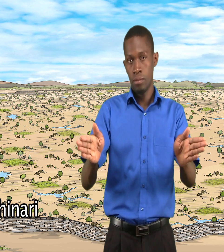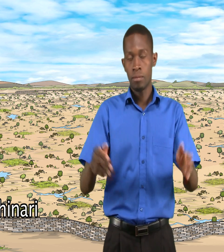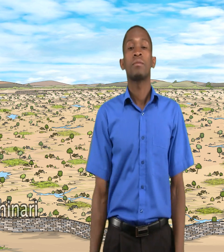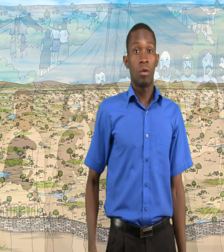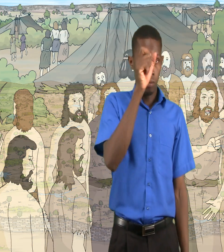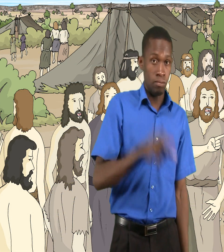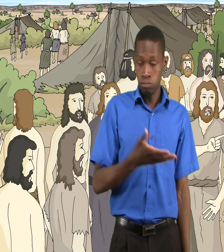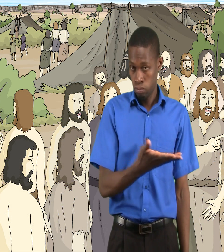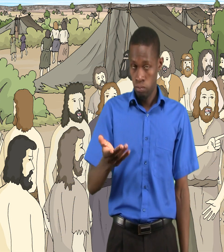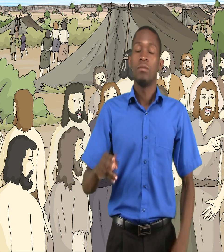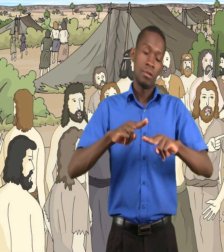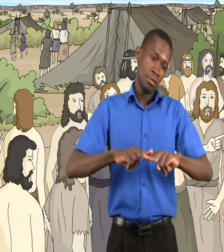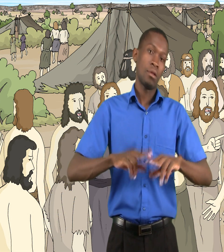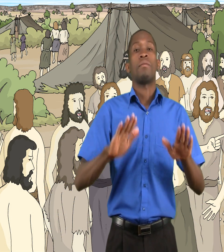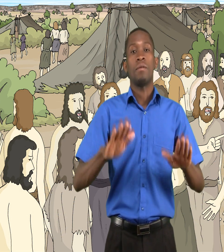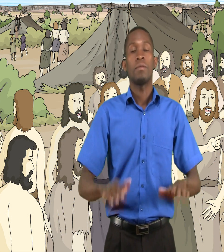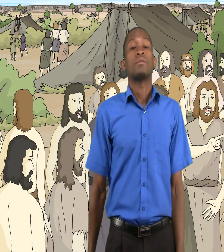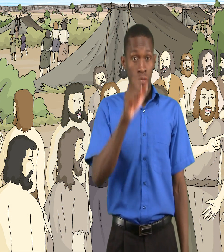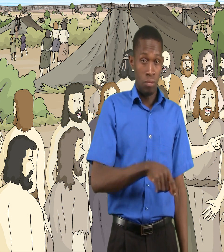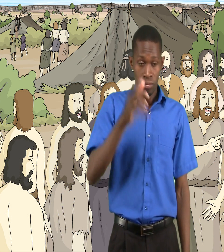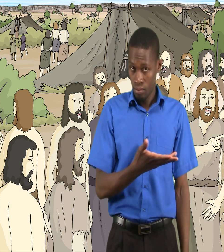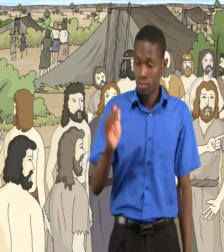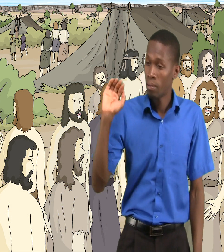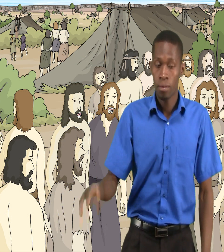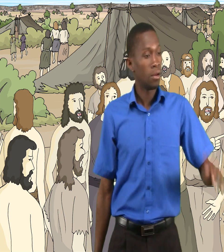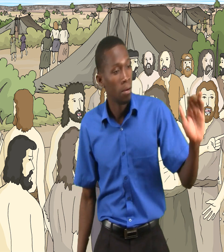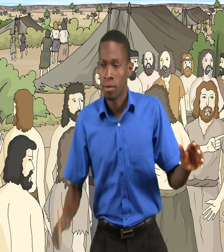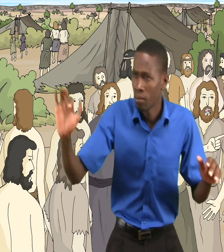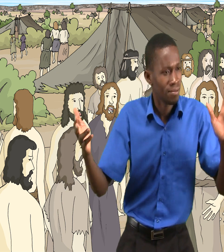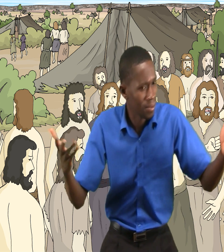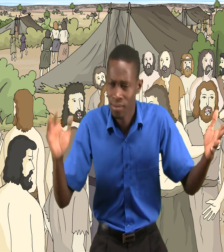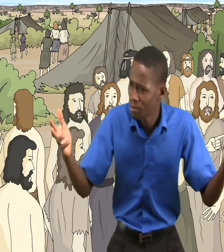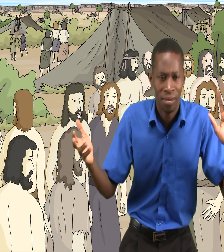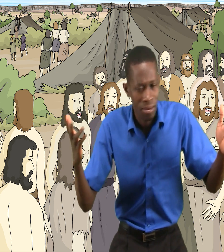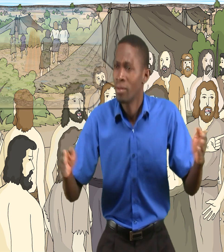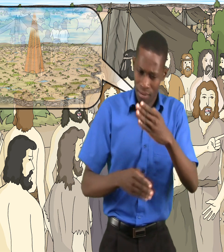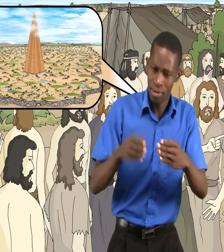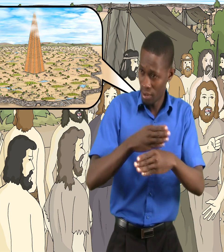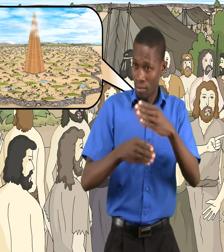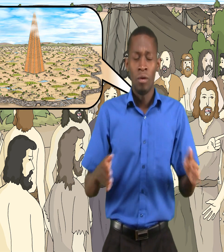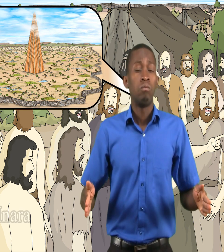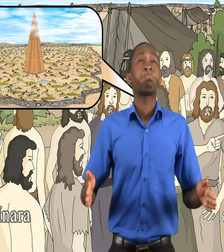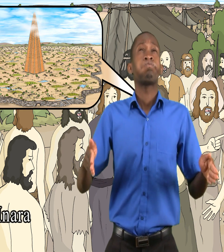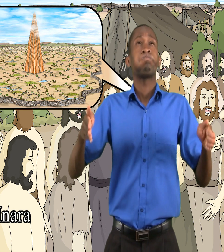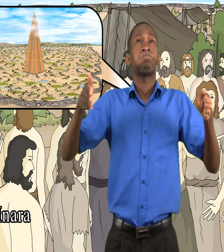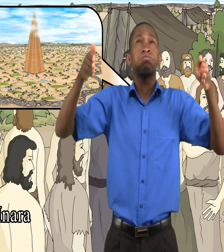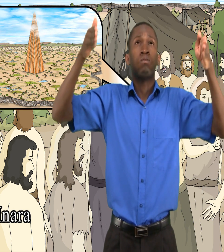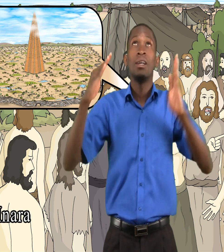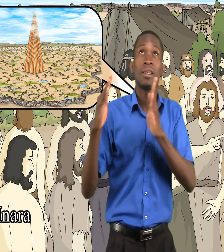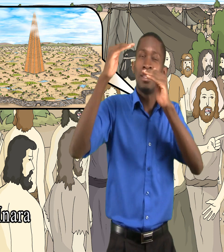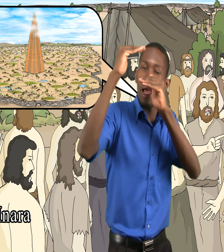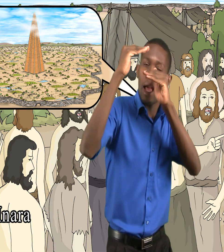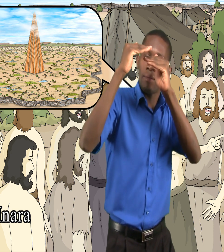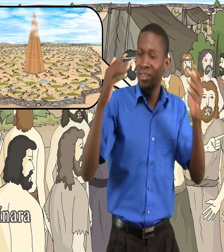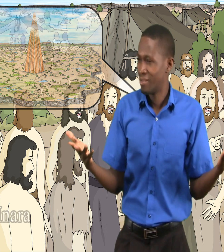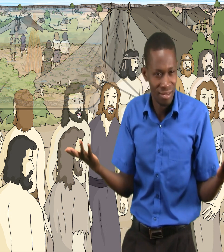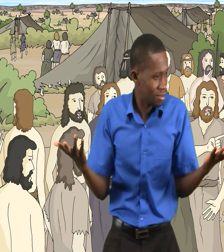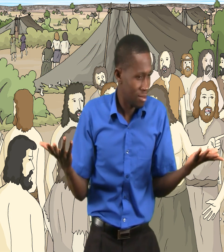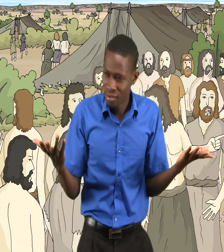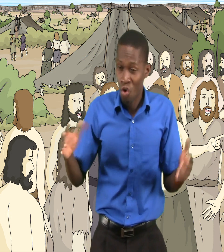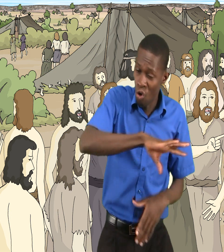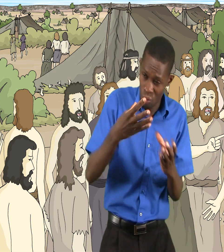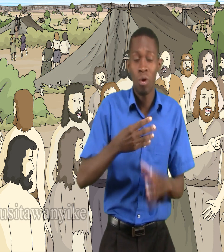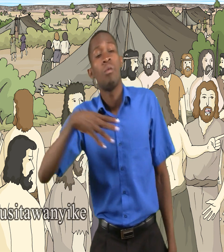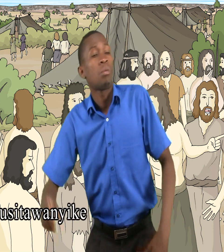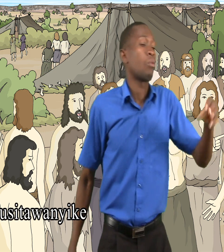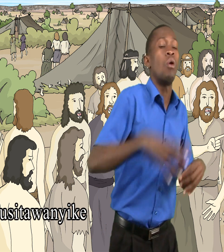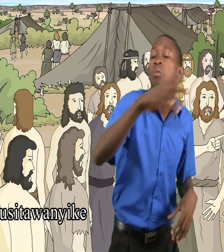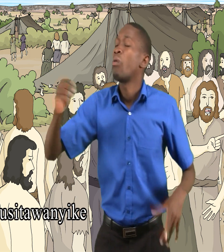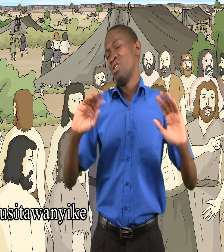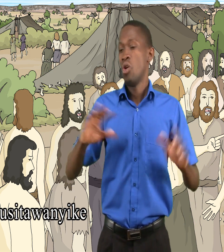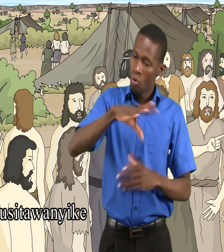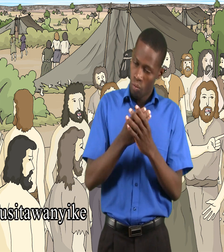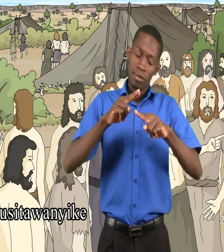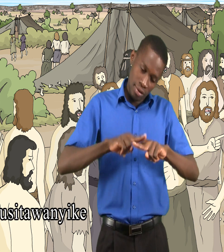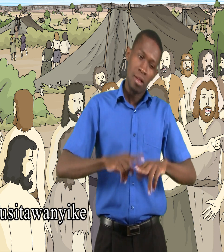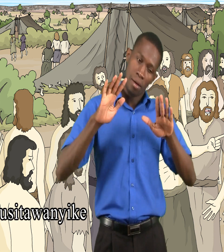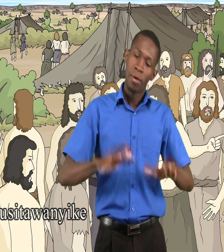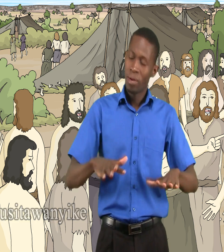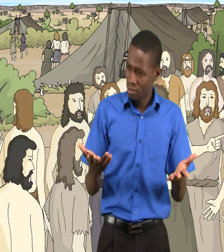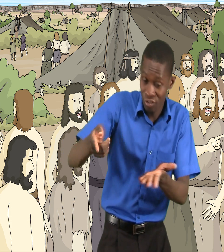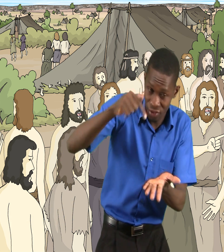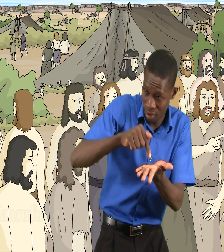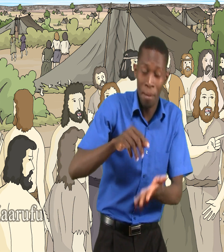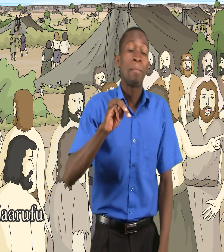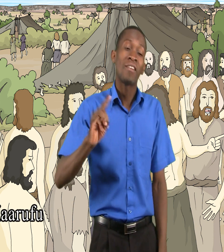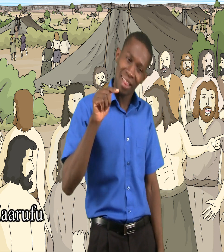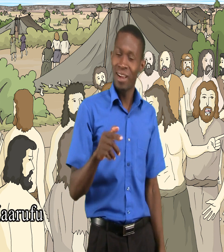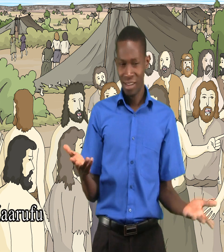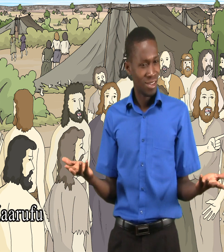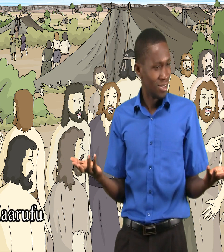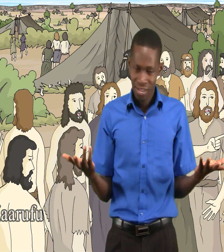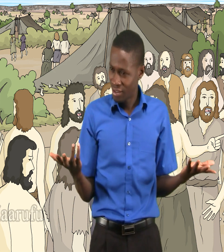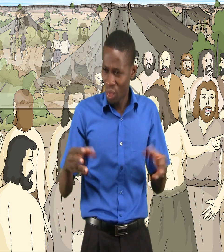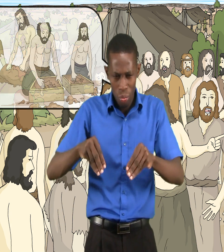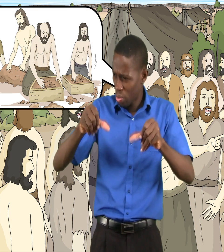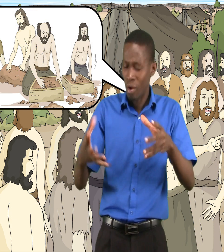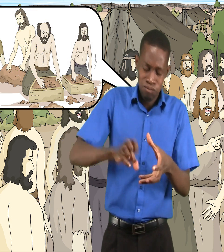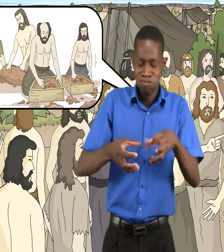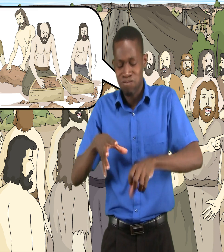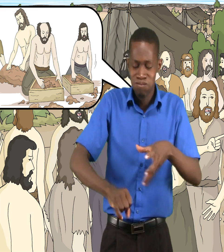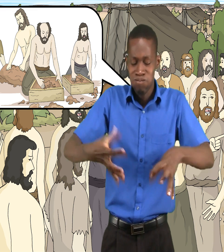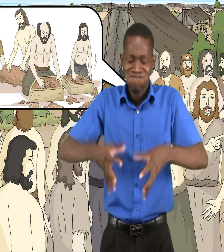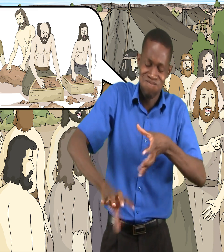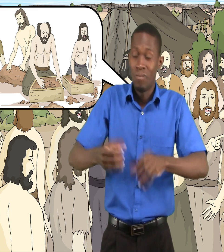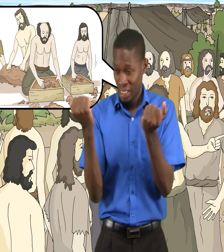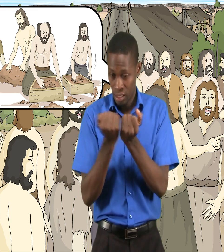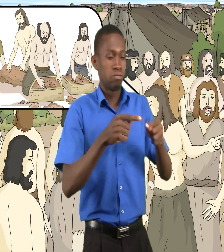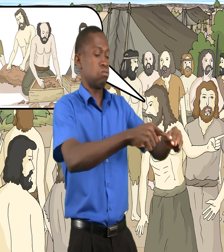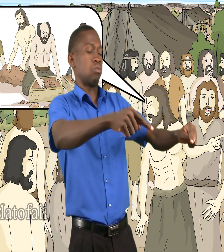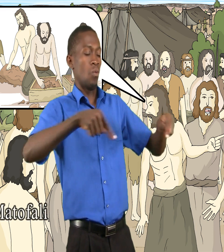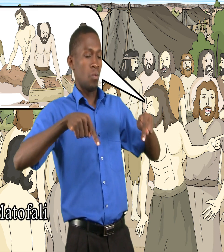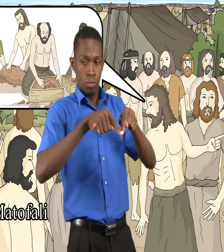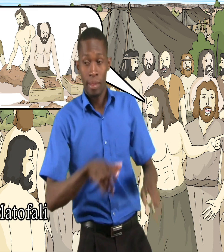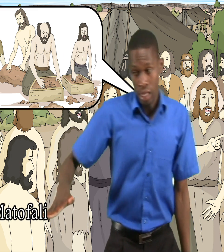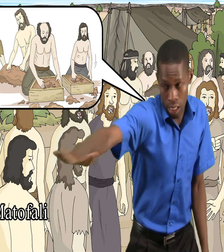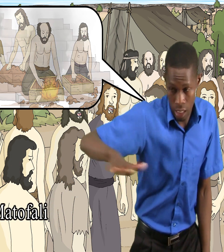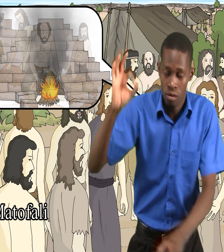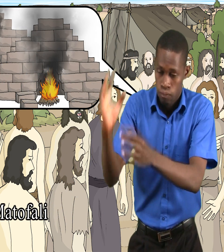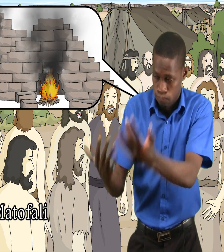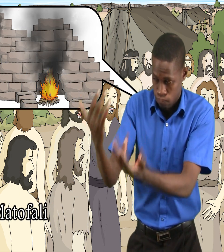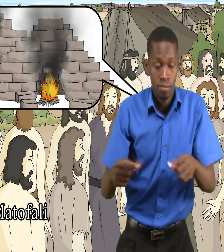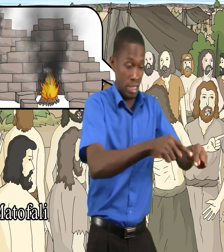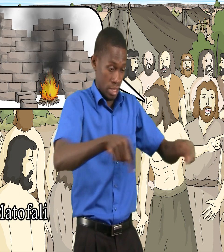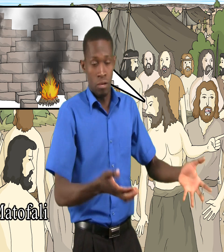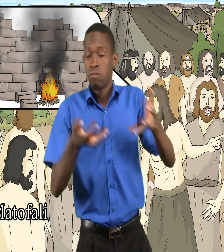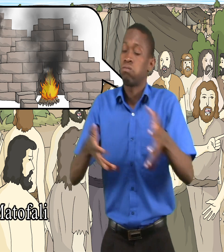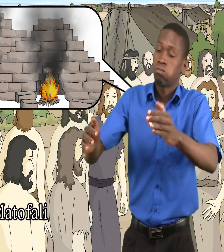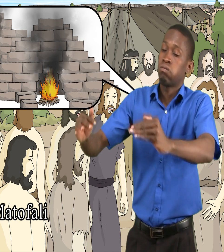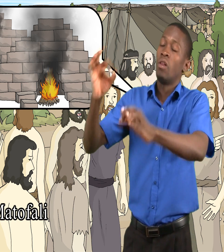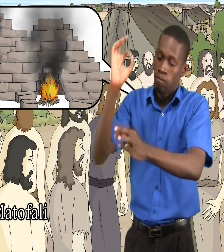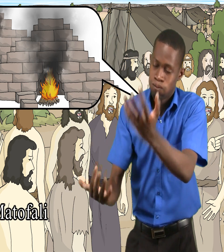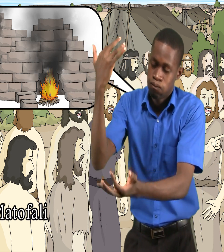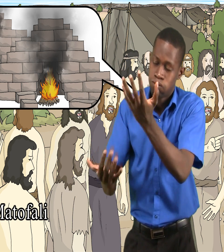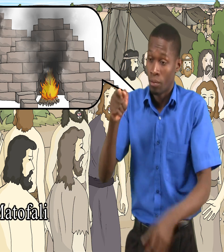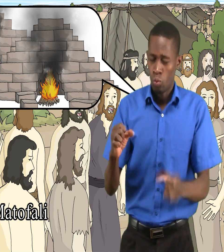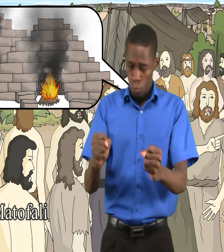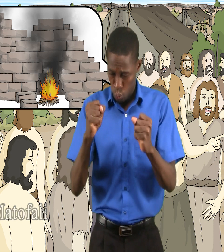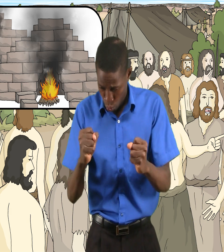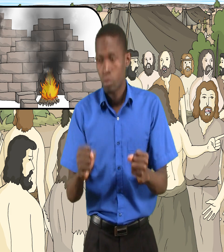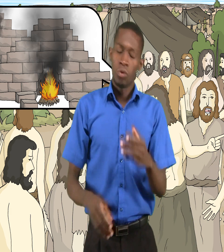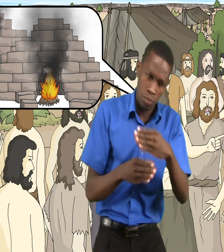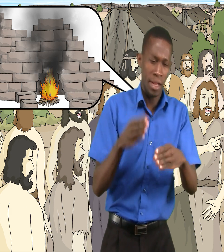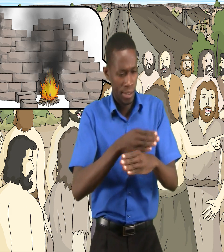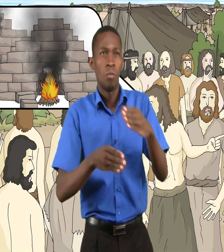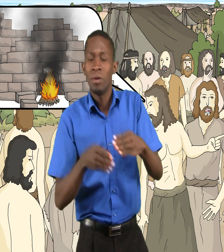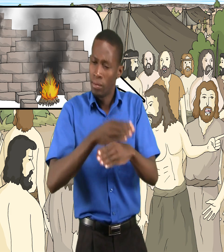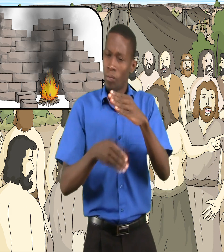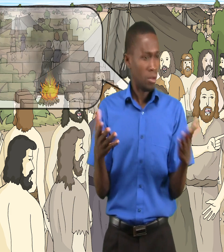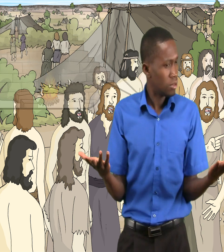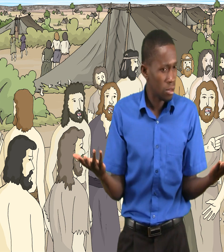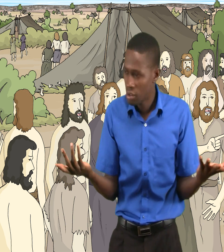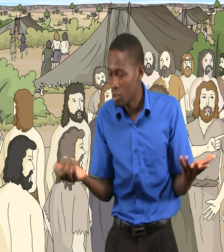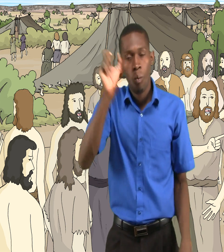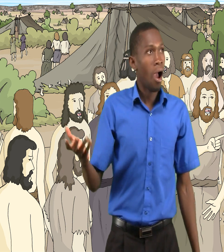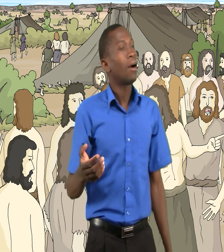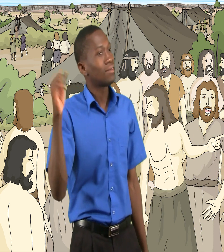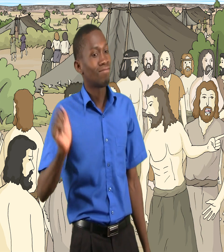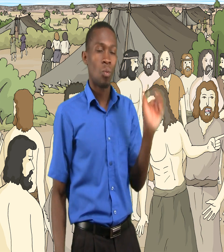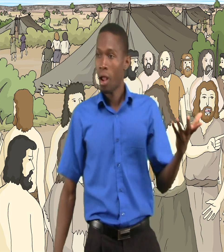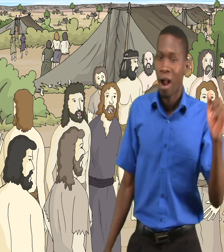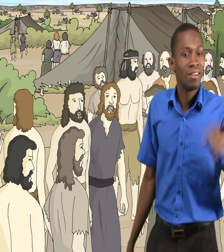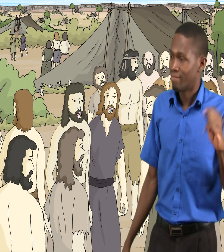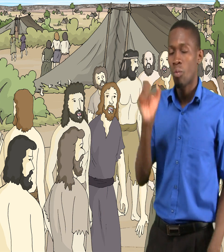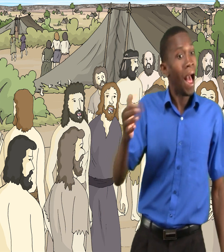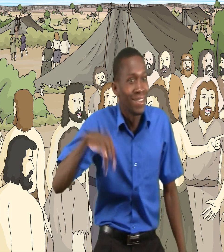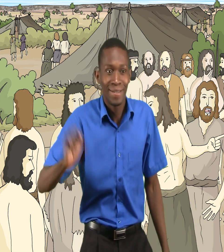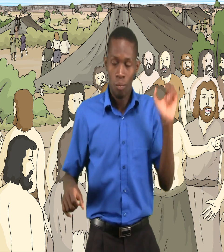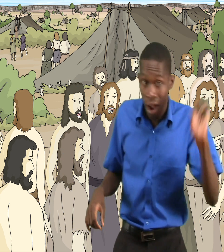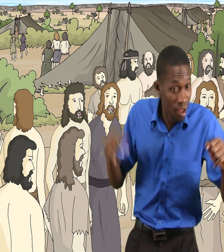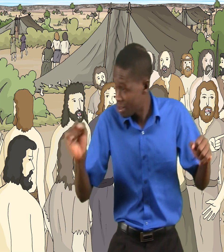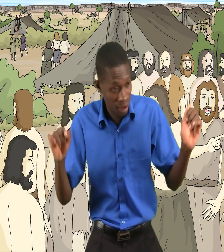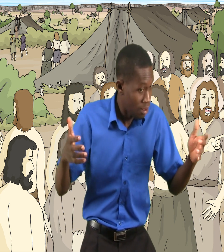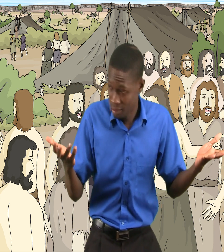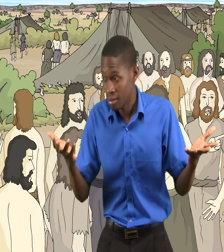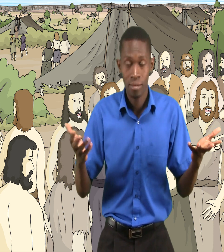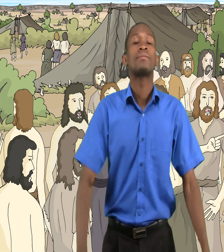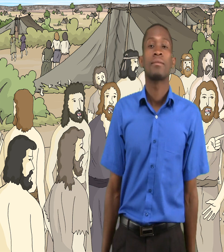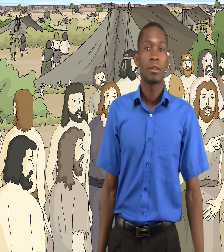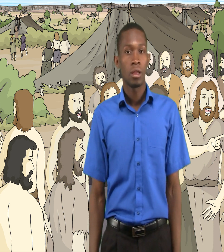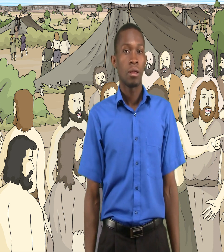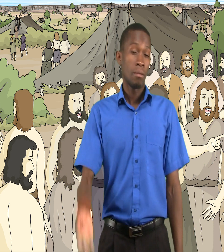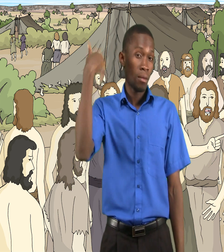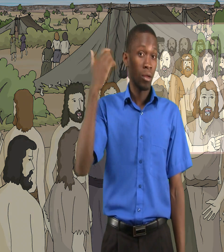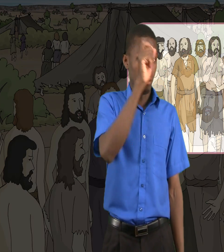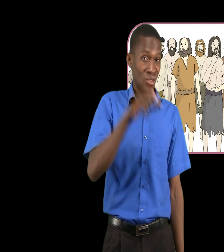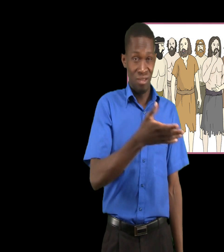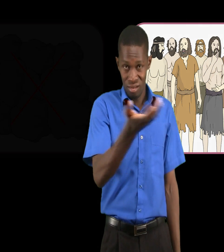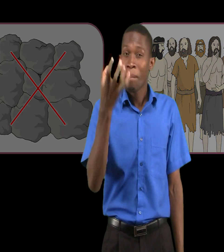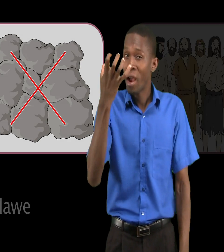And they said to one another, “Come, let us make bricks and bake them thoroughly.”